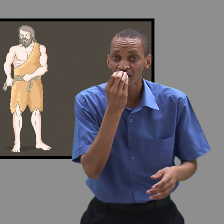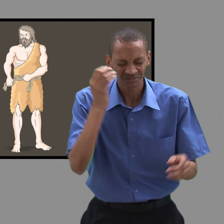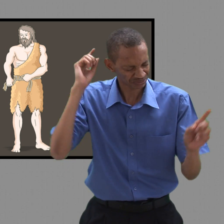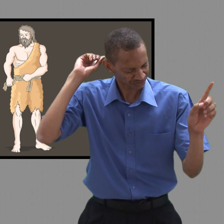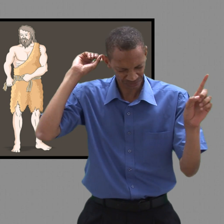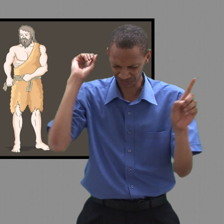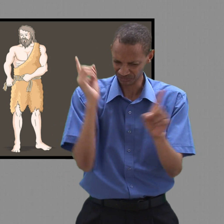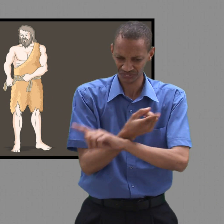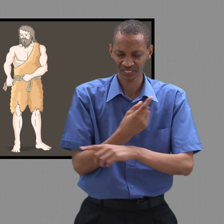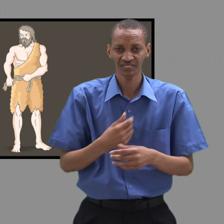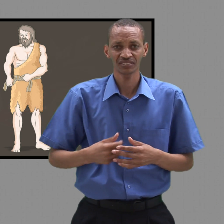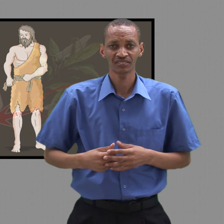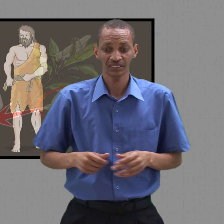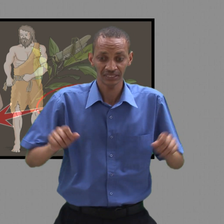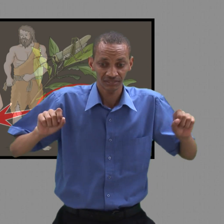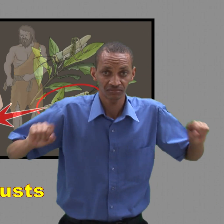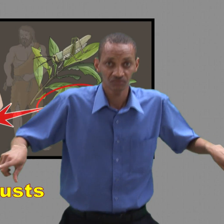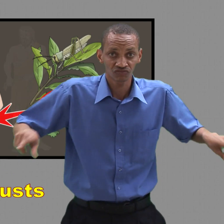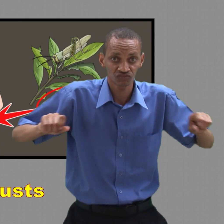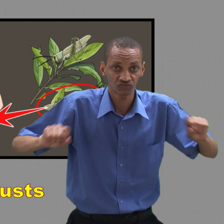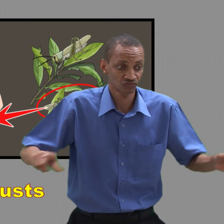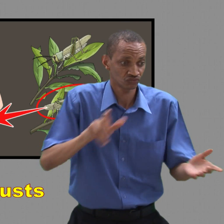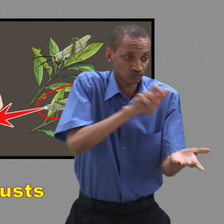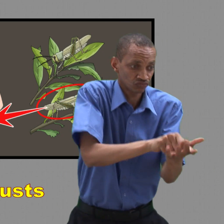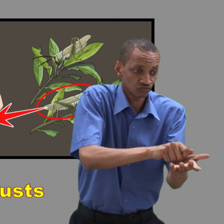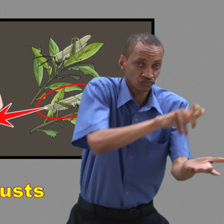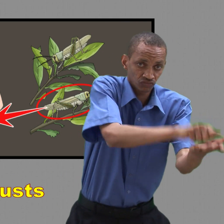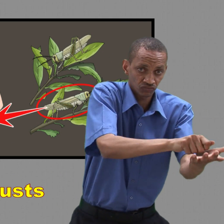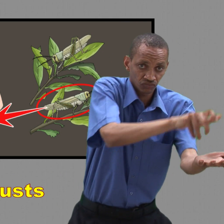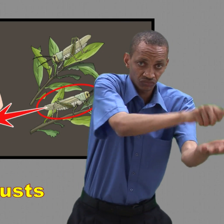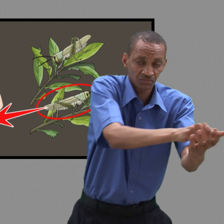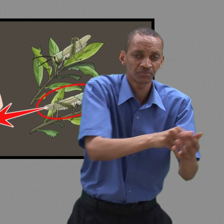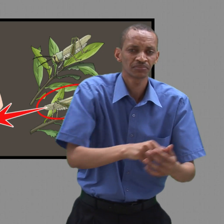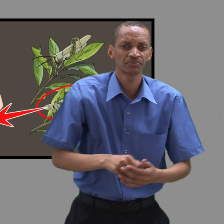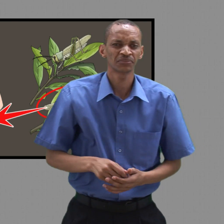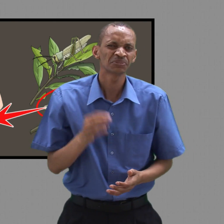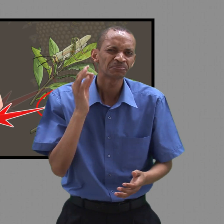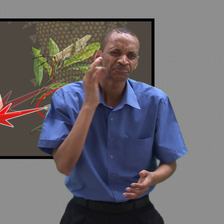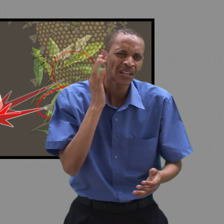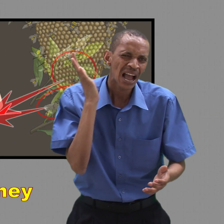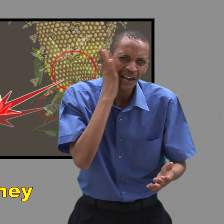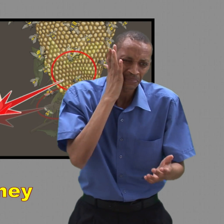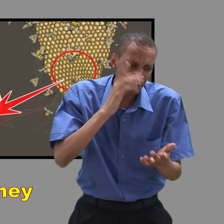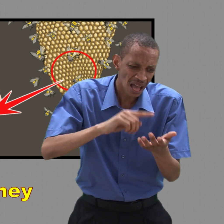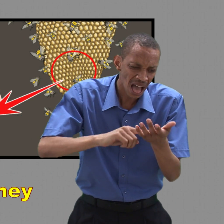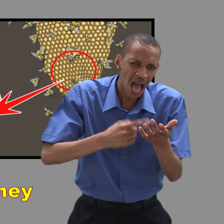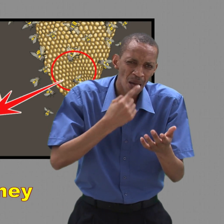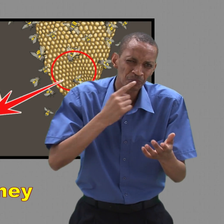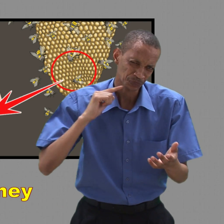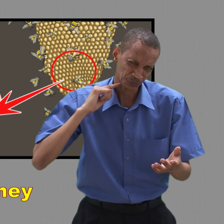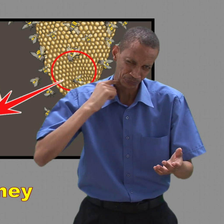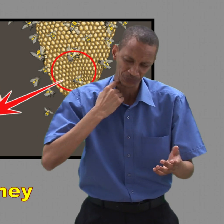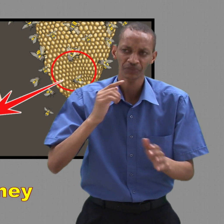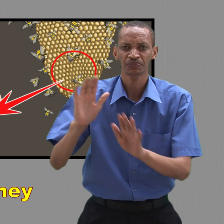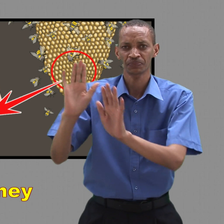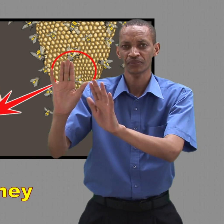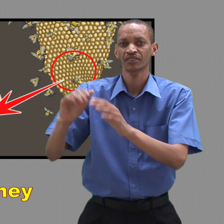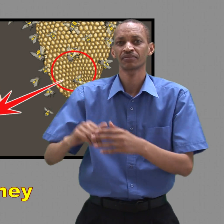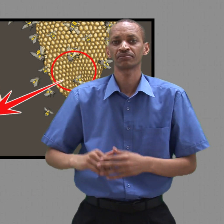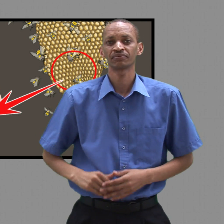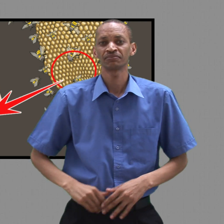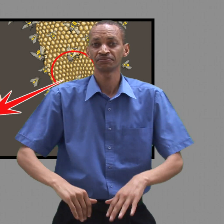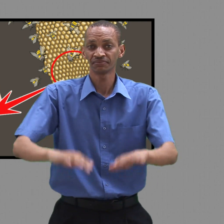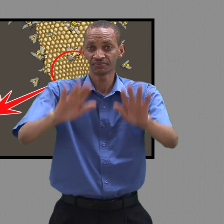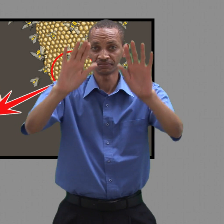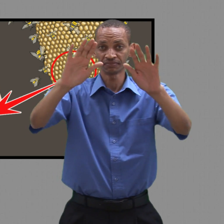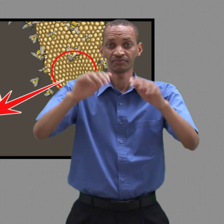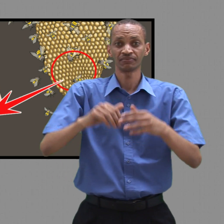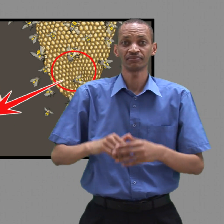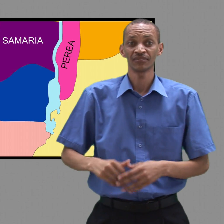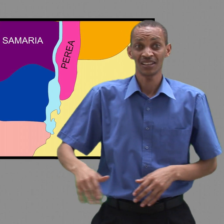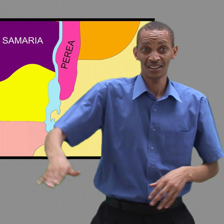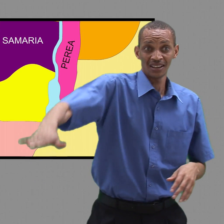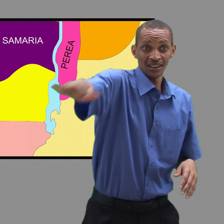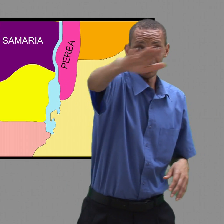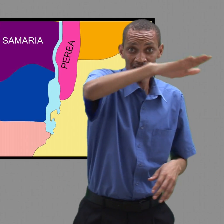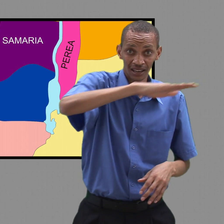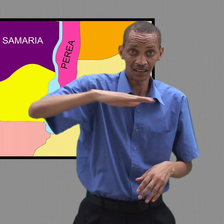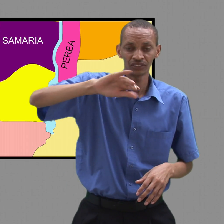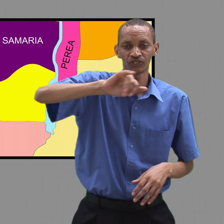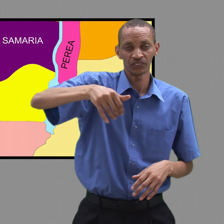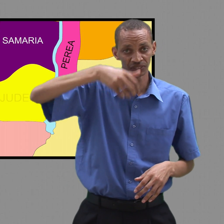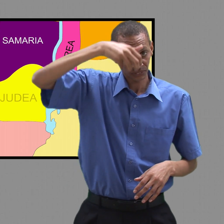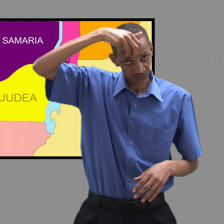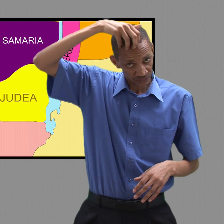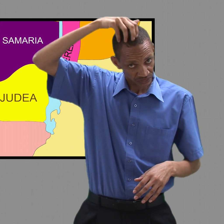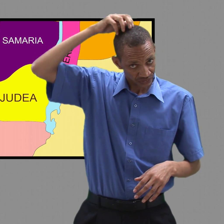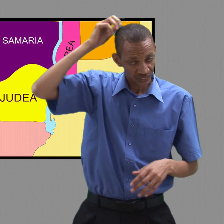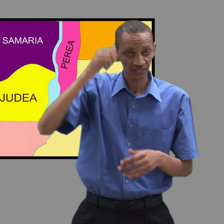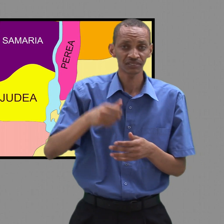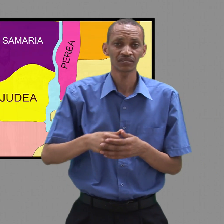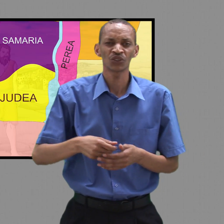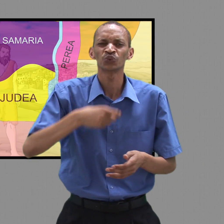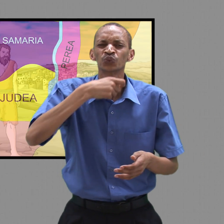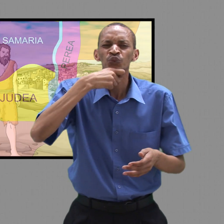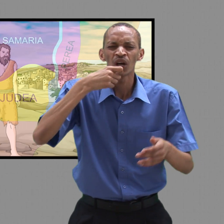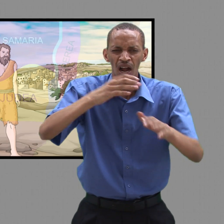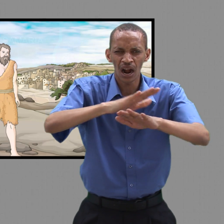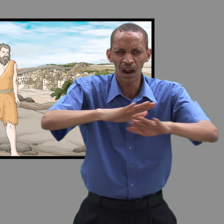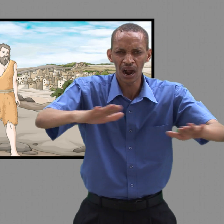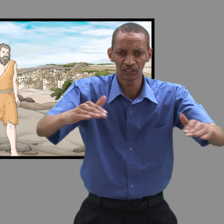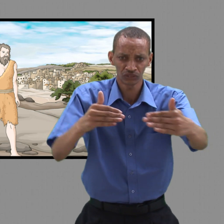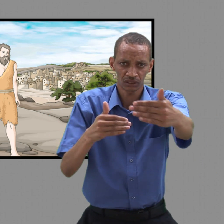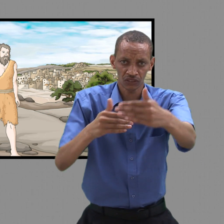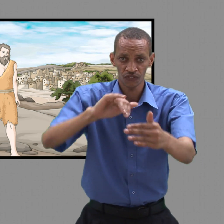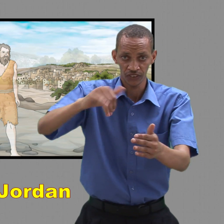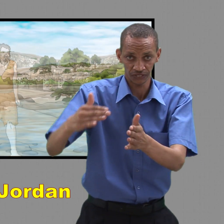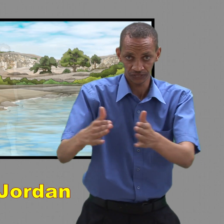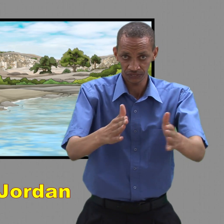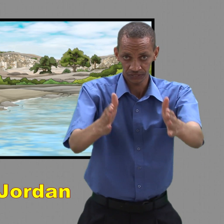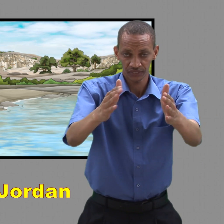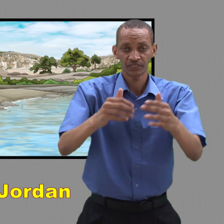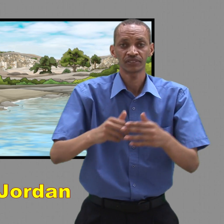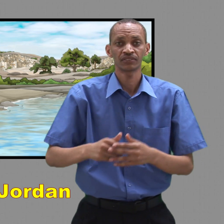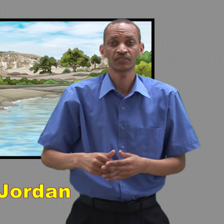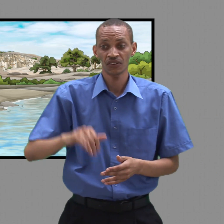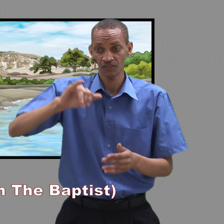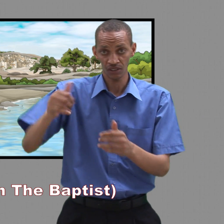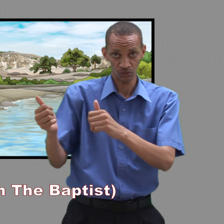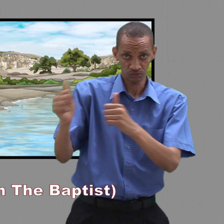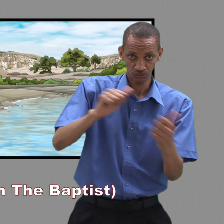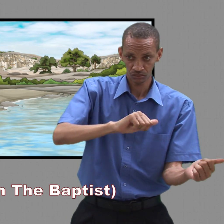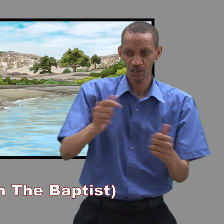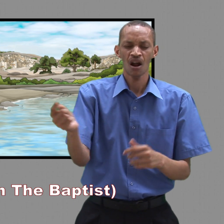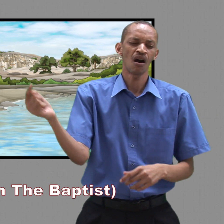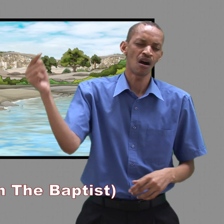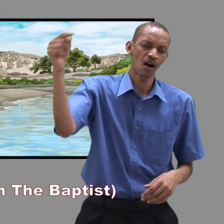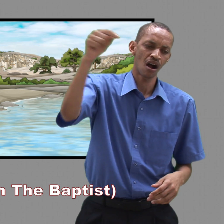His food was locusts and wild honey.